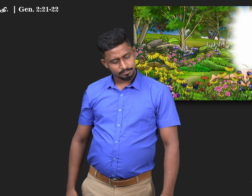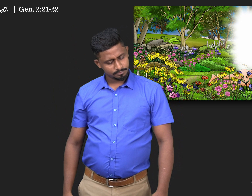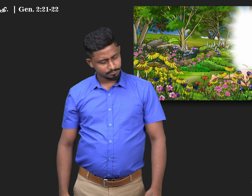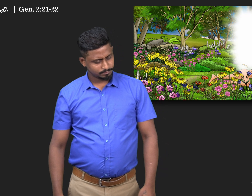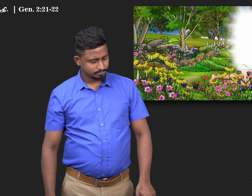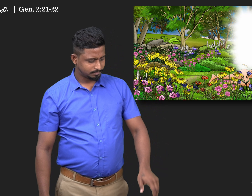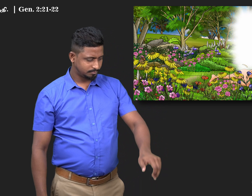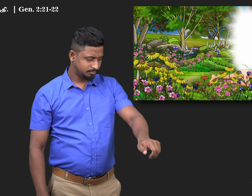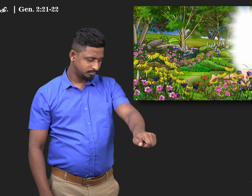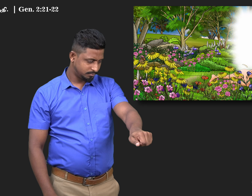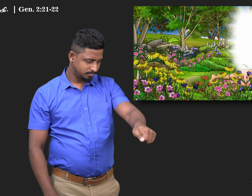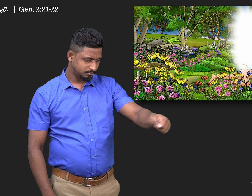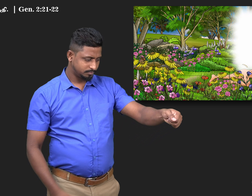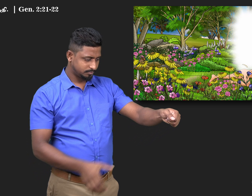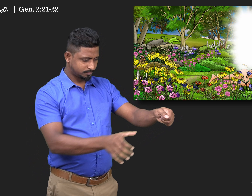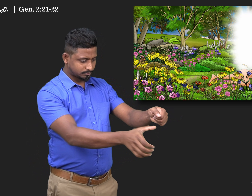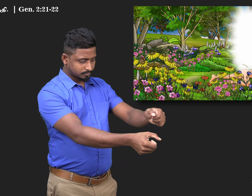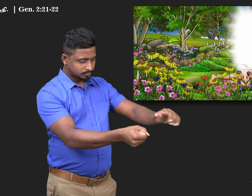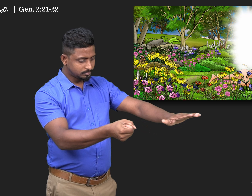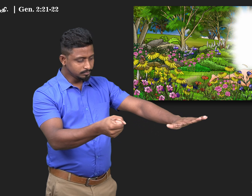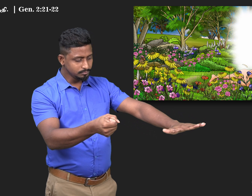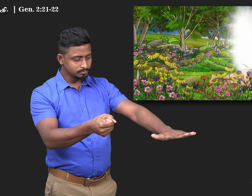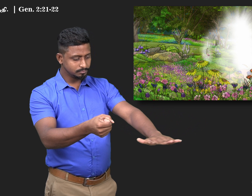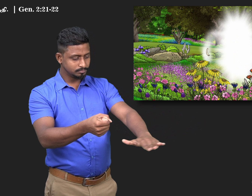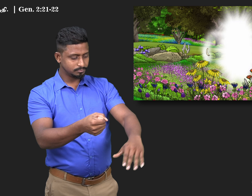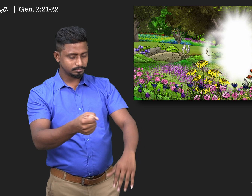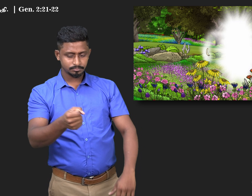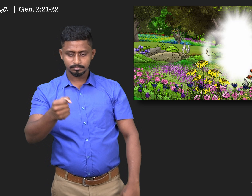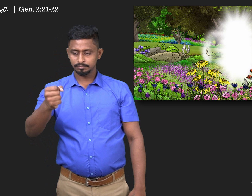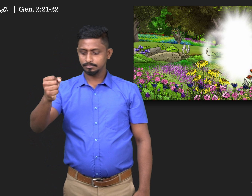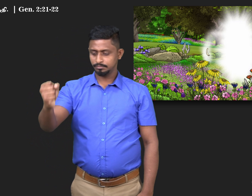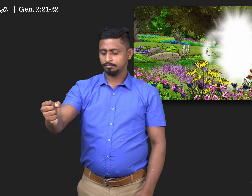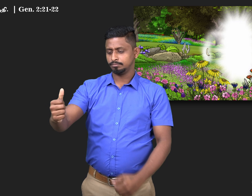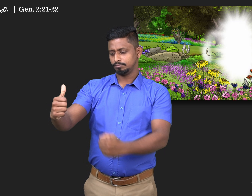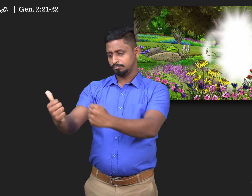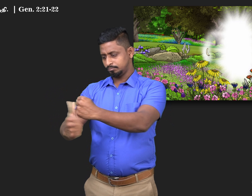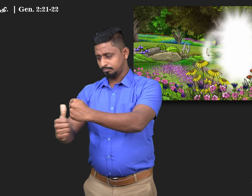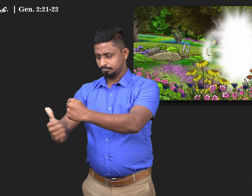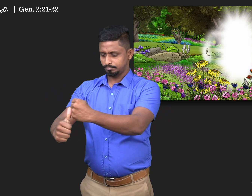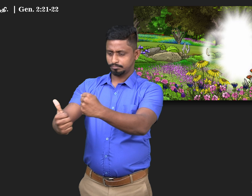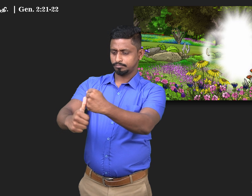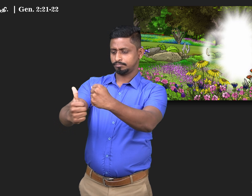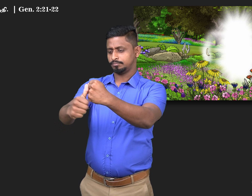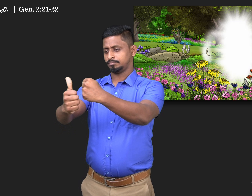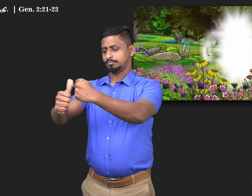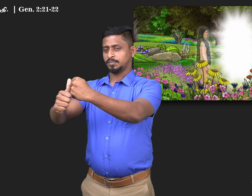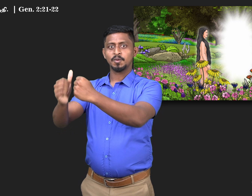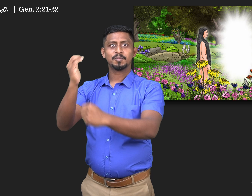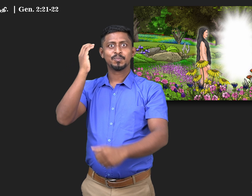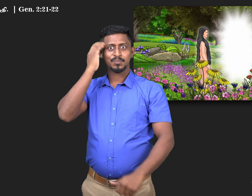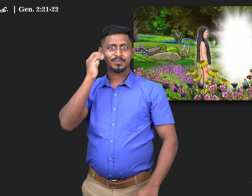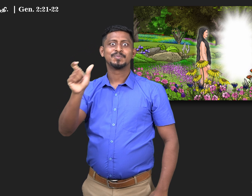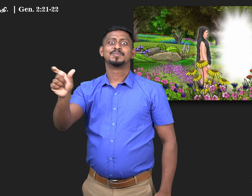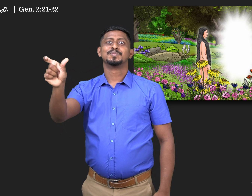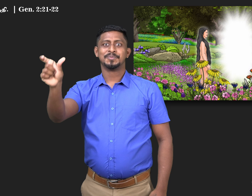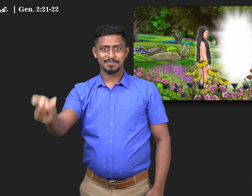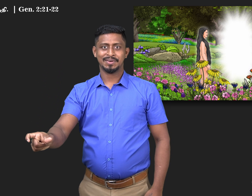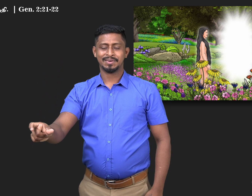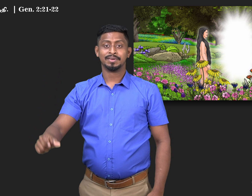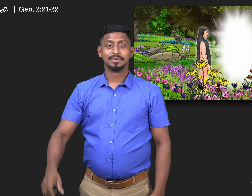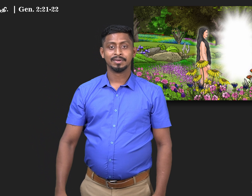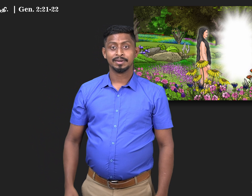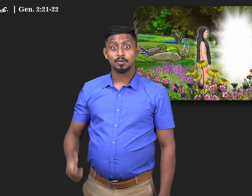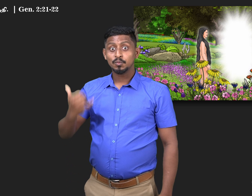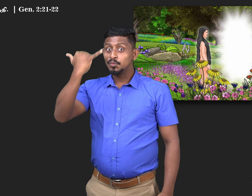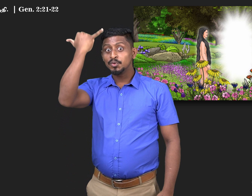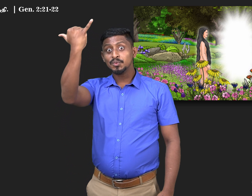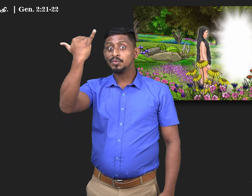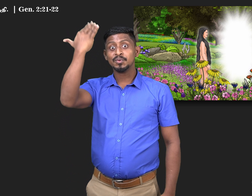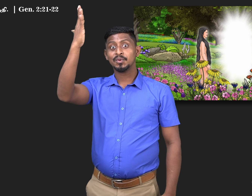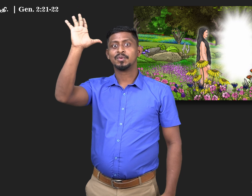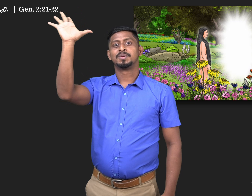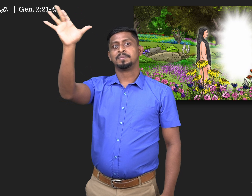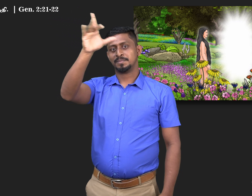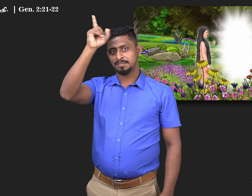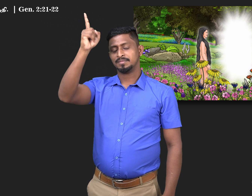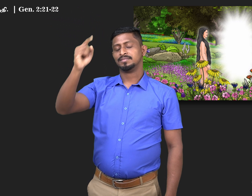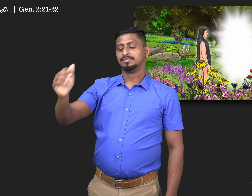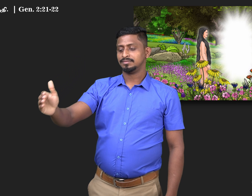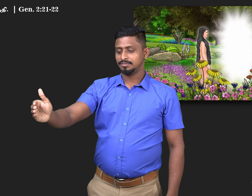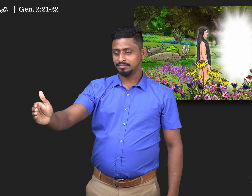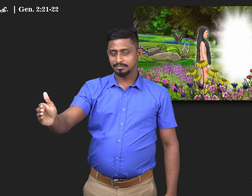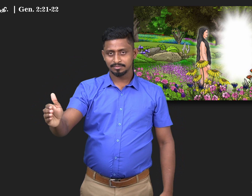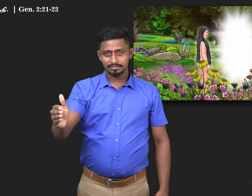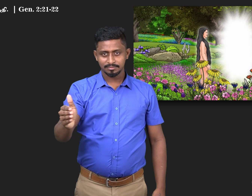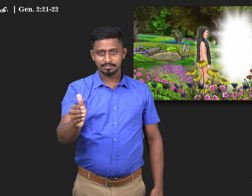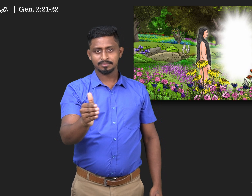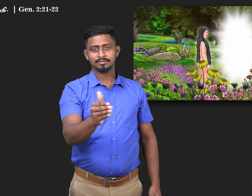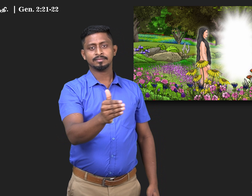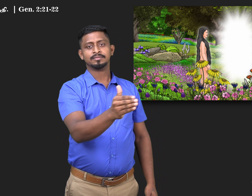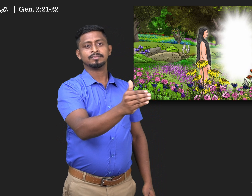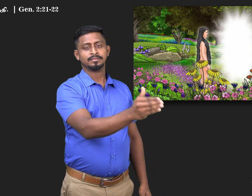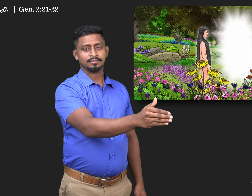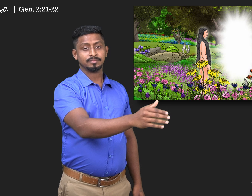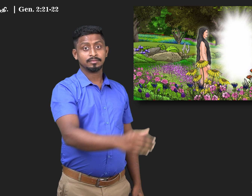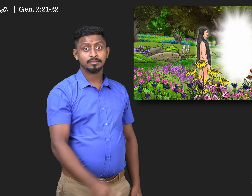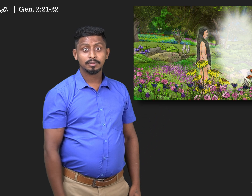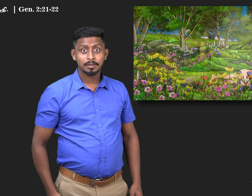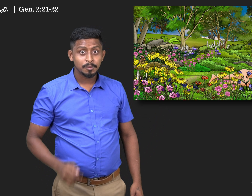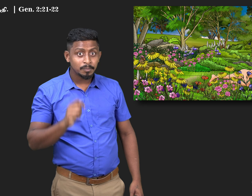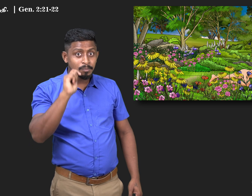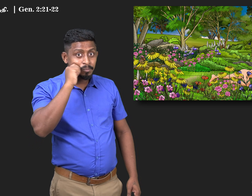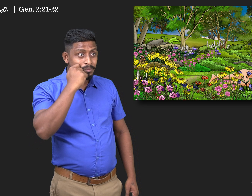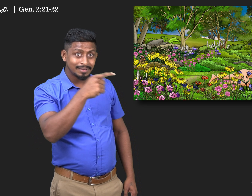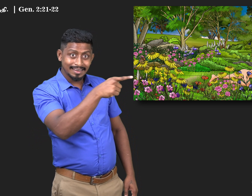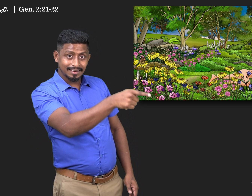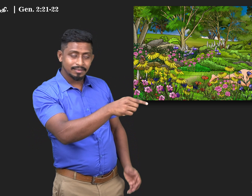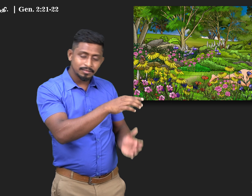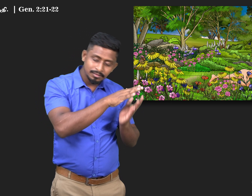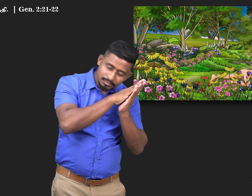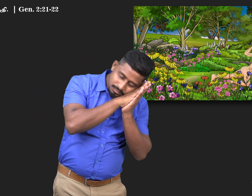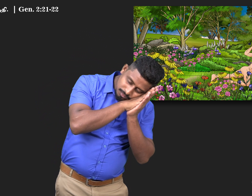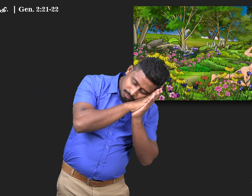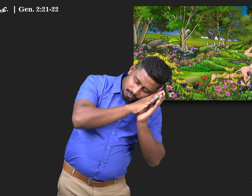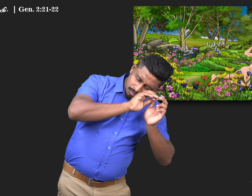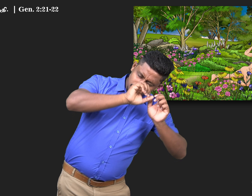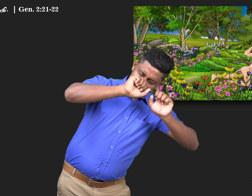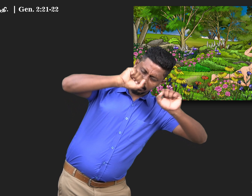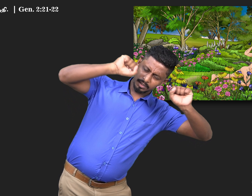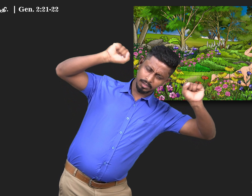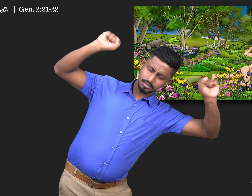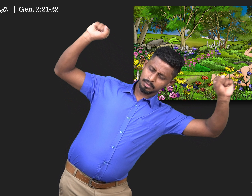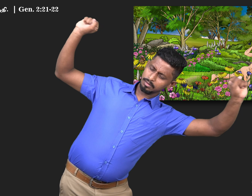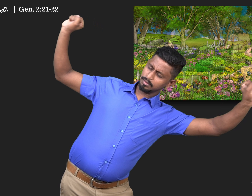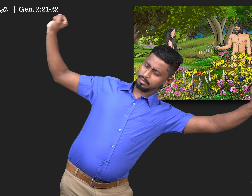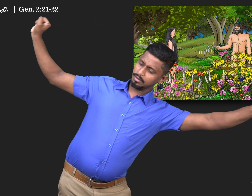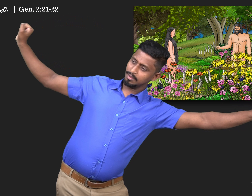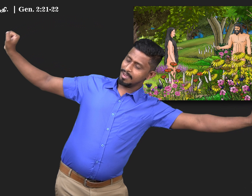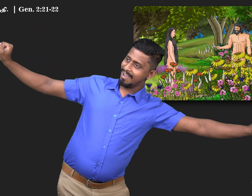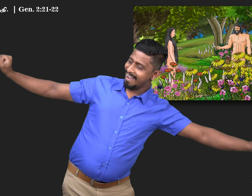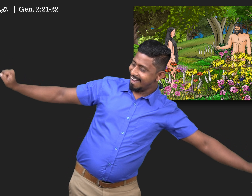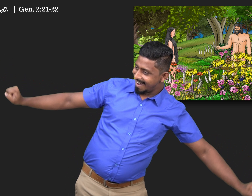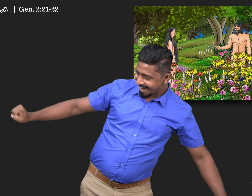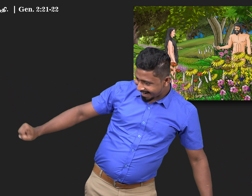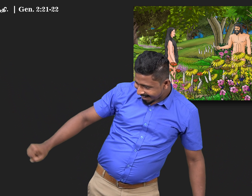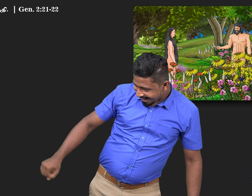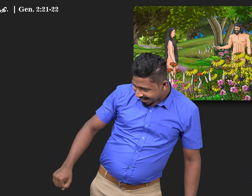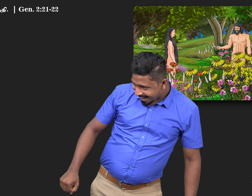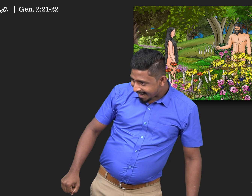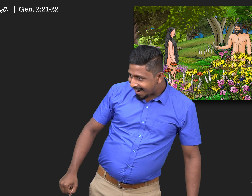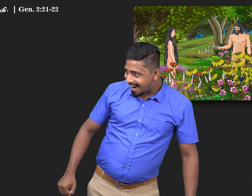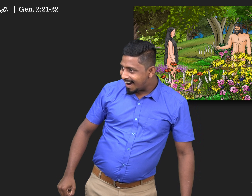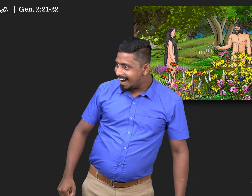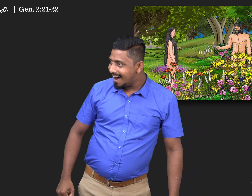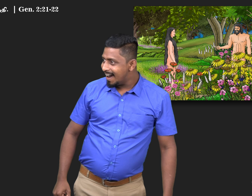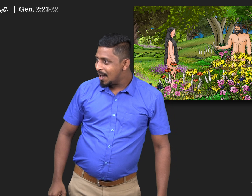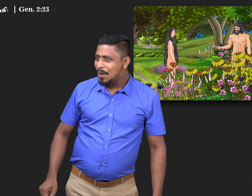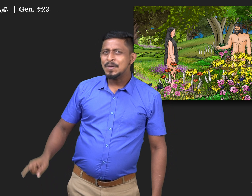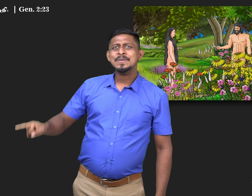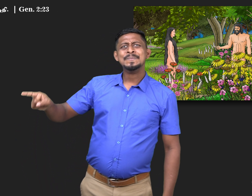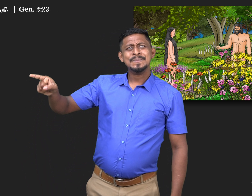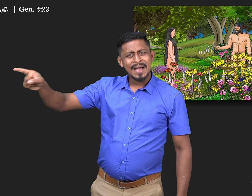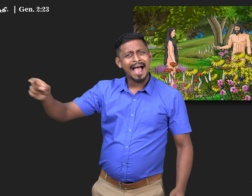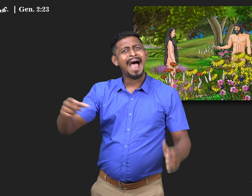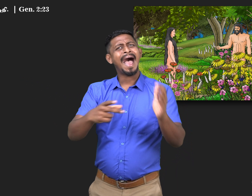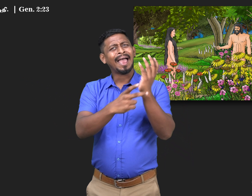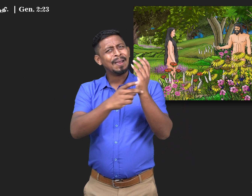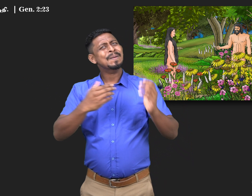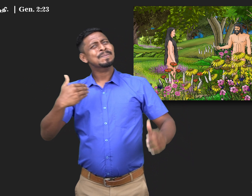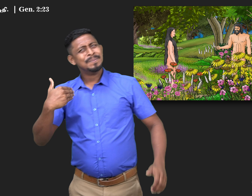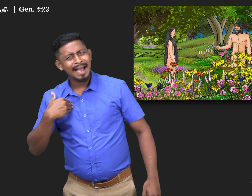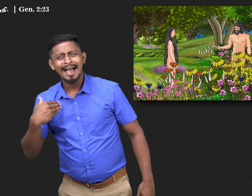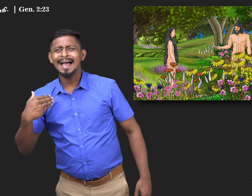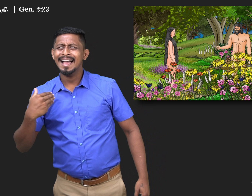And from the rib that the LORD God had taken from the man, He made a woman and brought her to him.